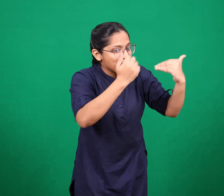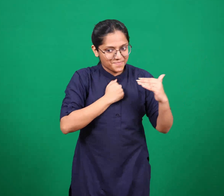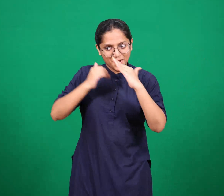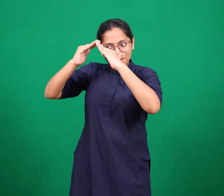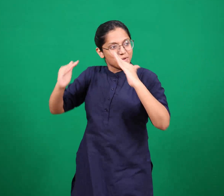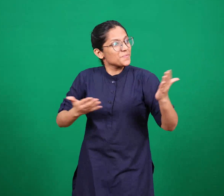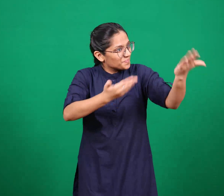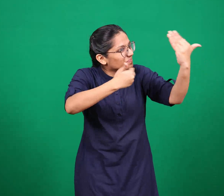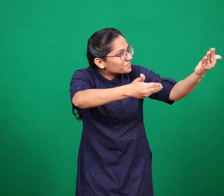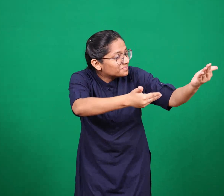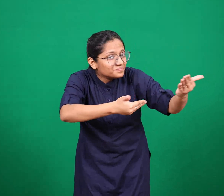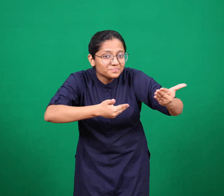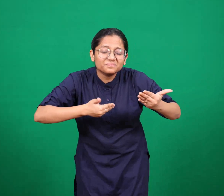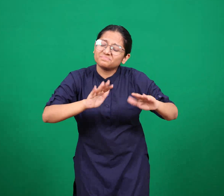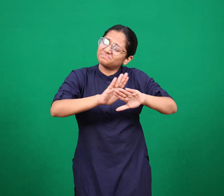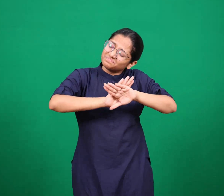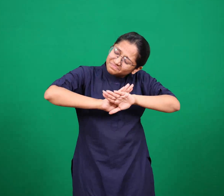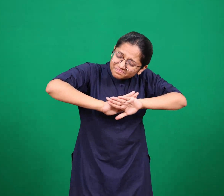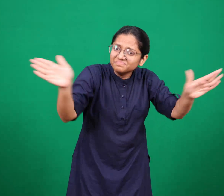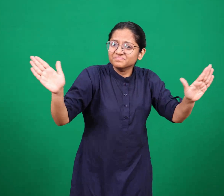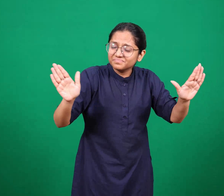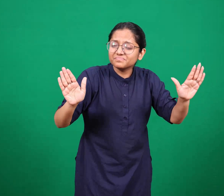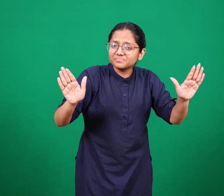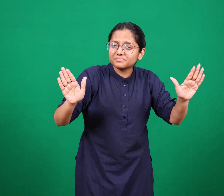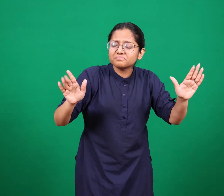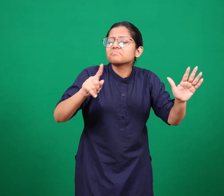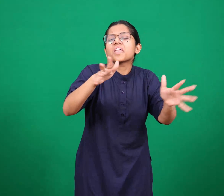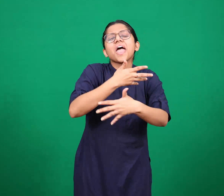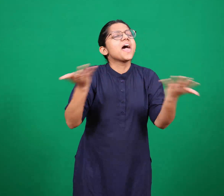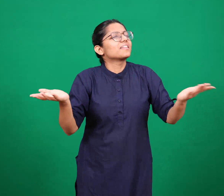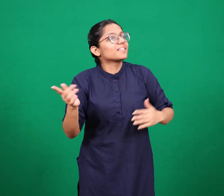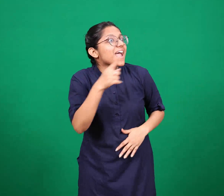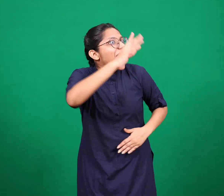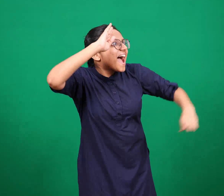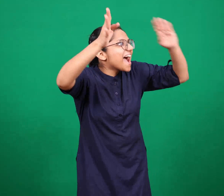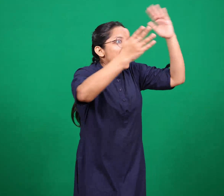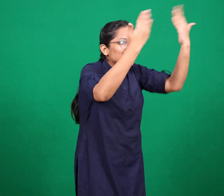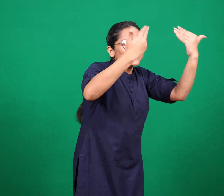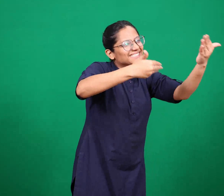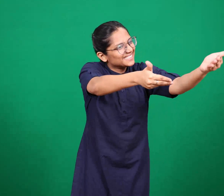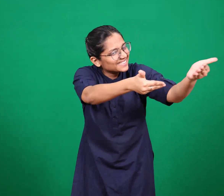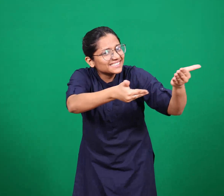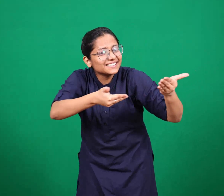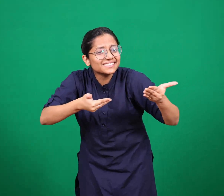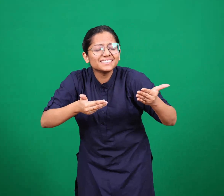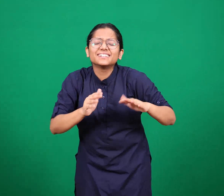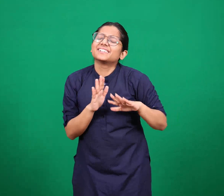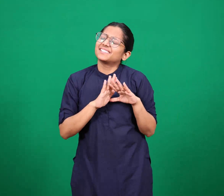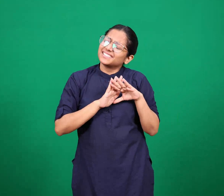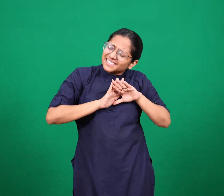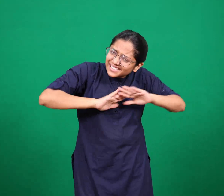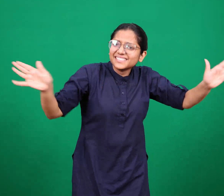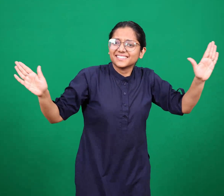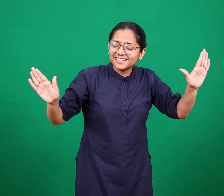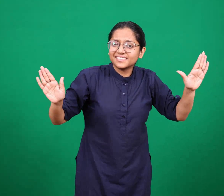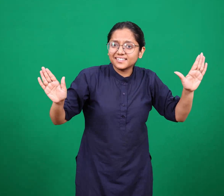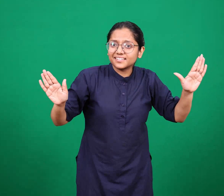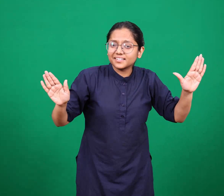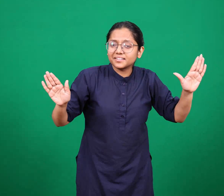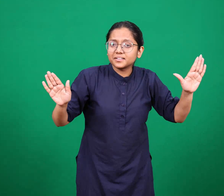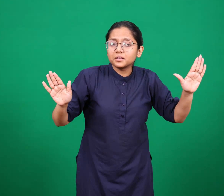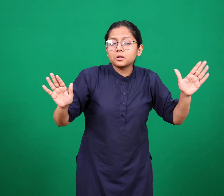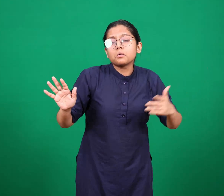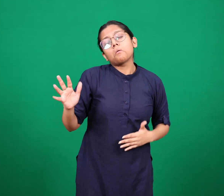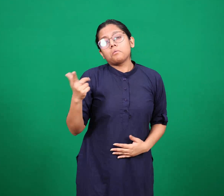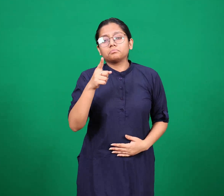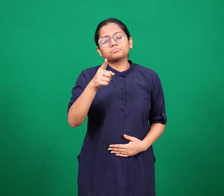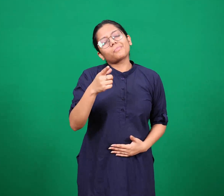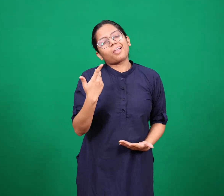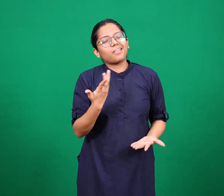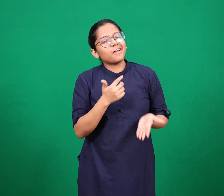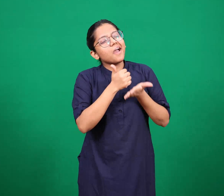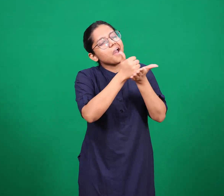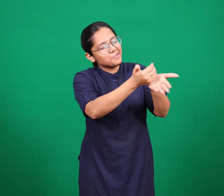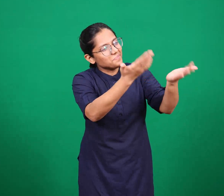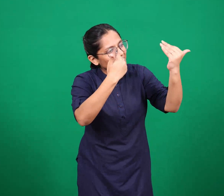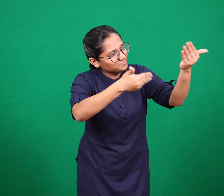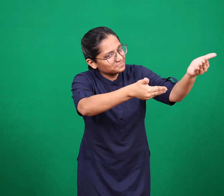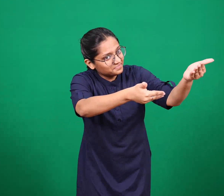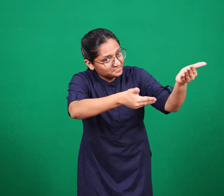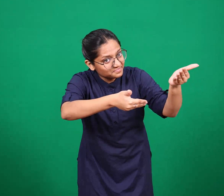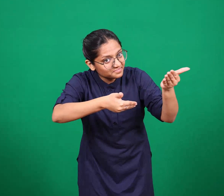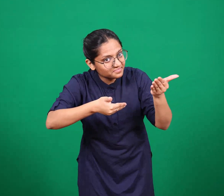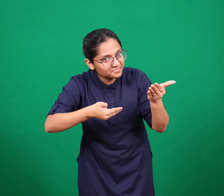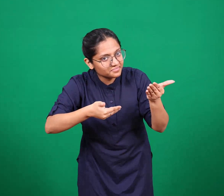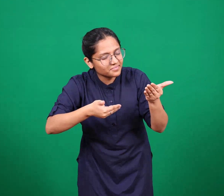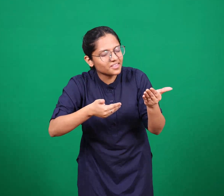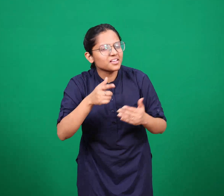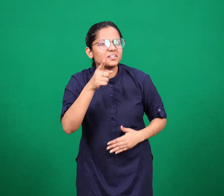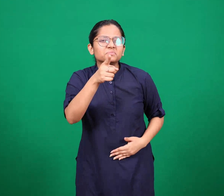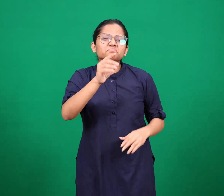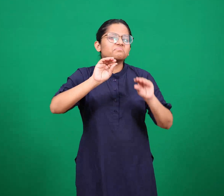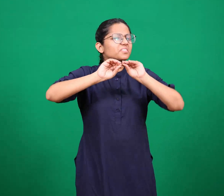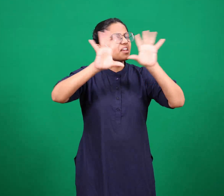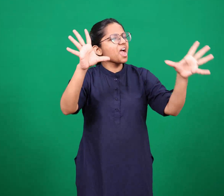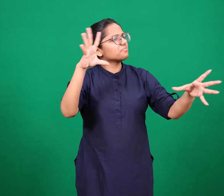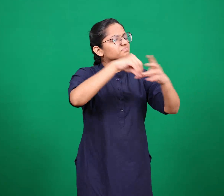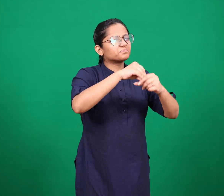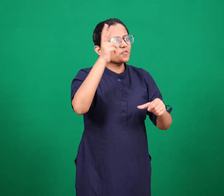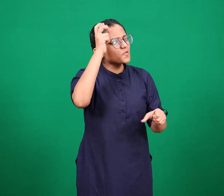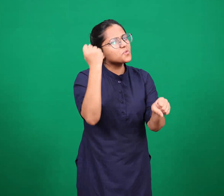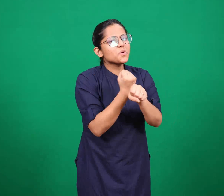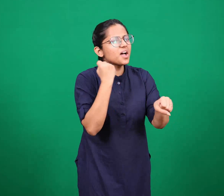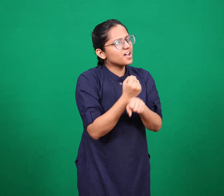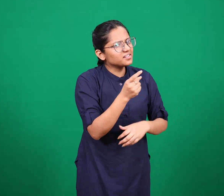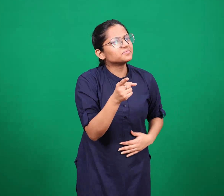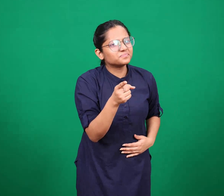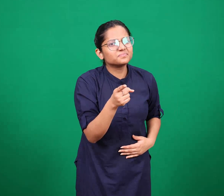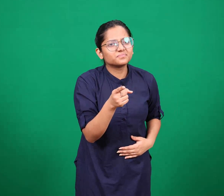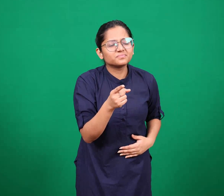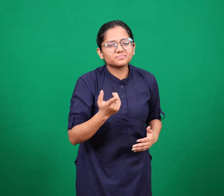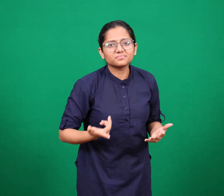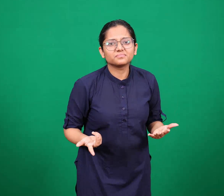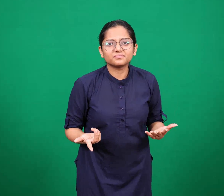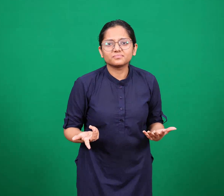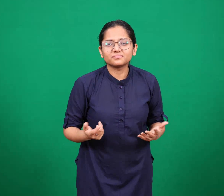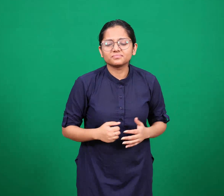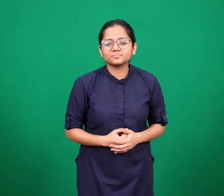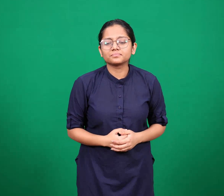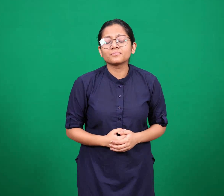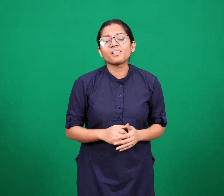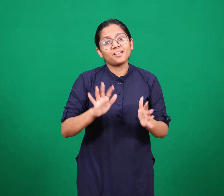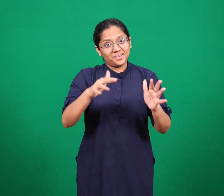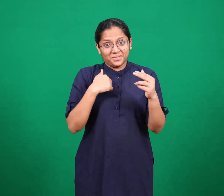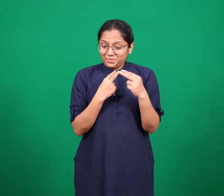Whoever greets such a person shares in his evil deeds.